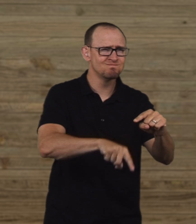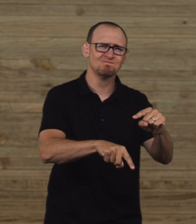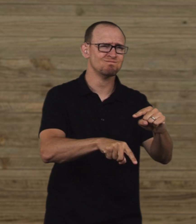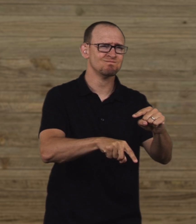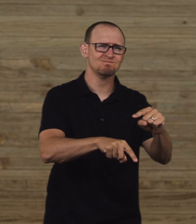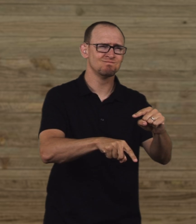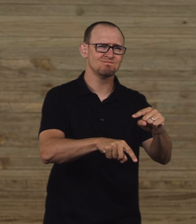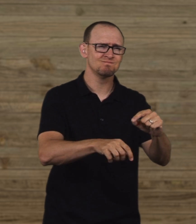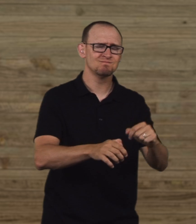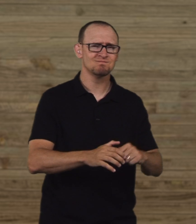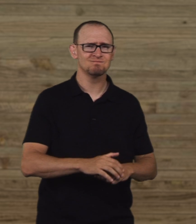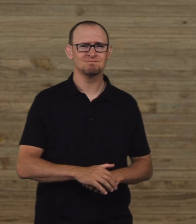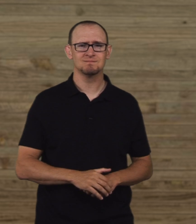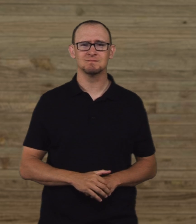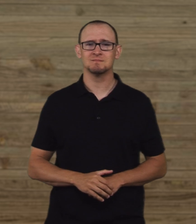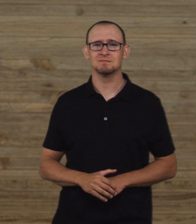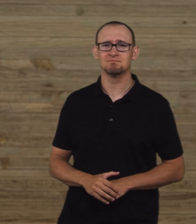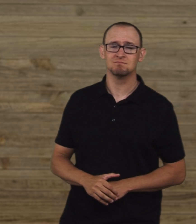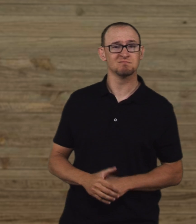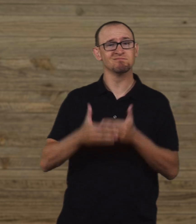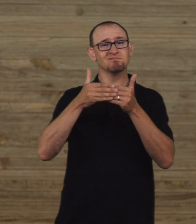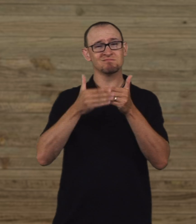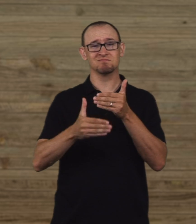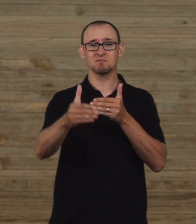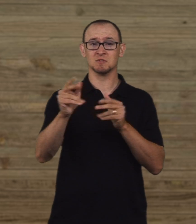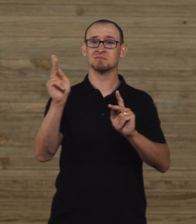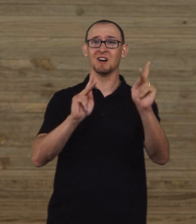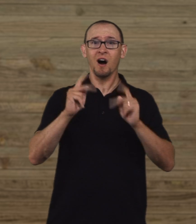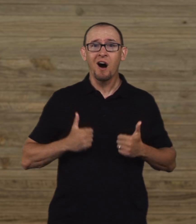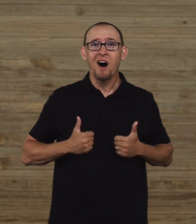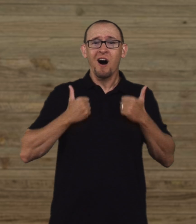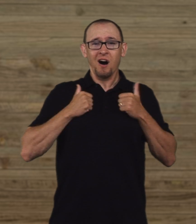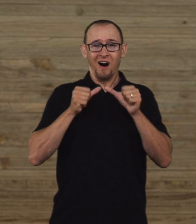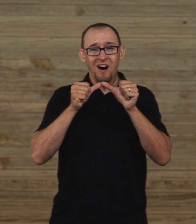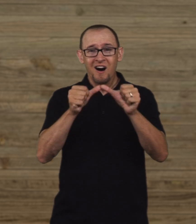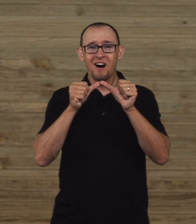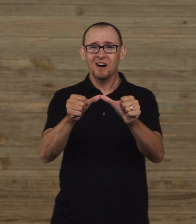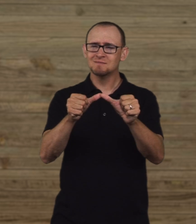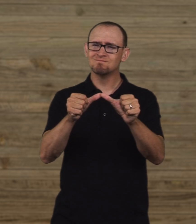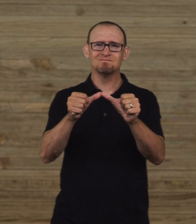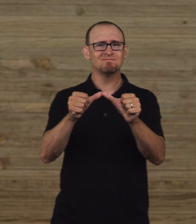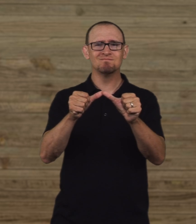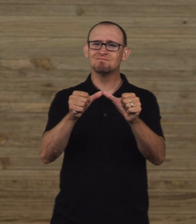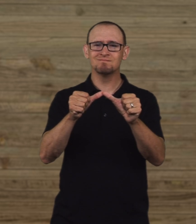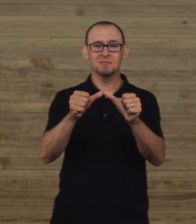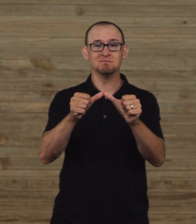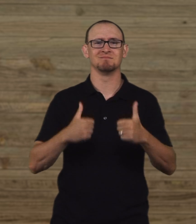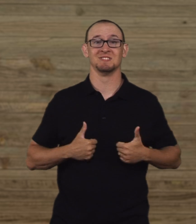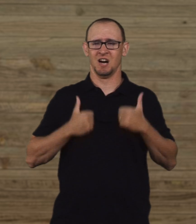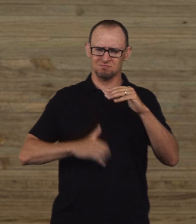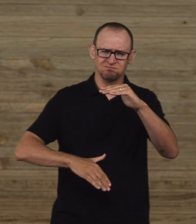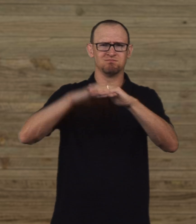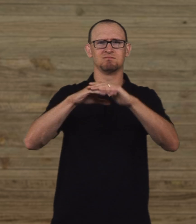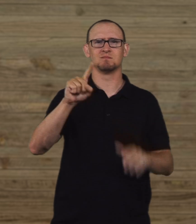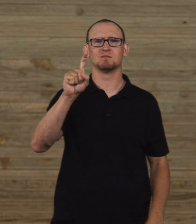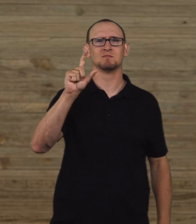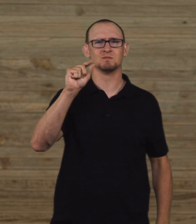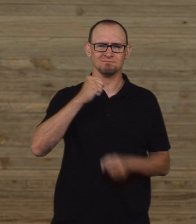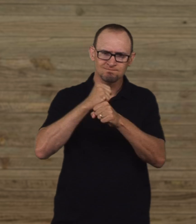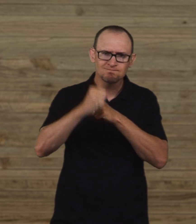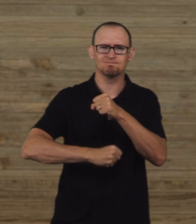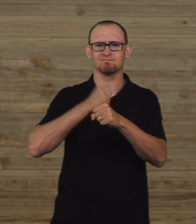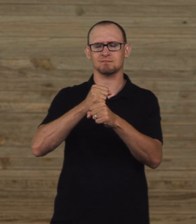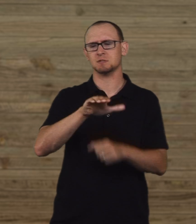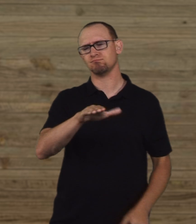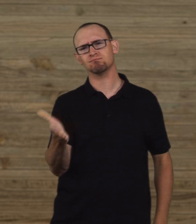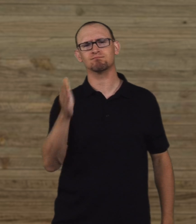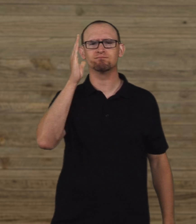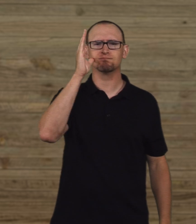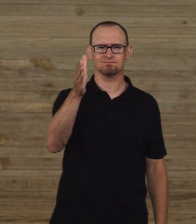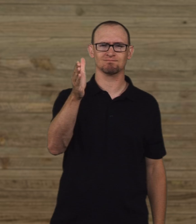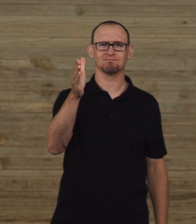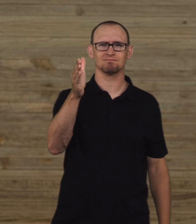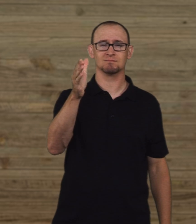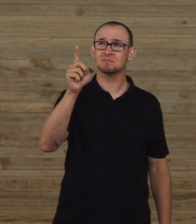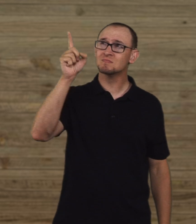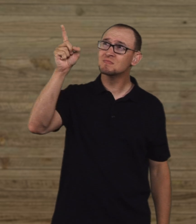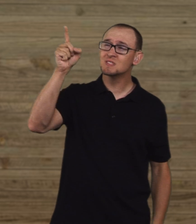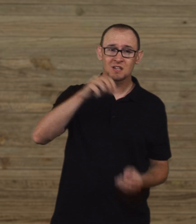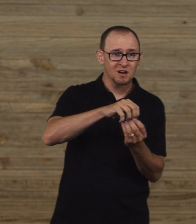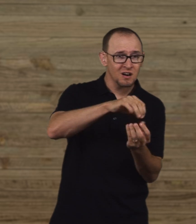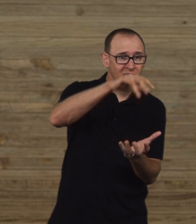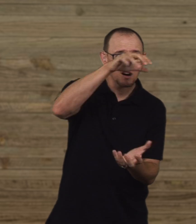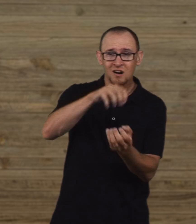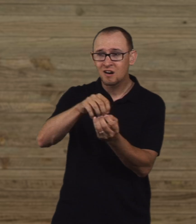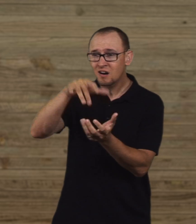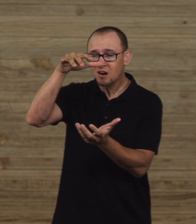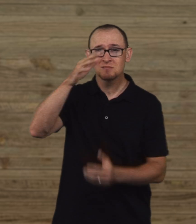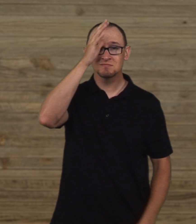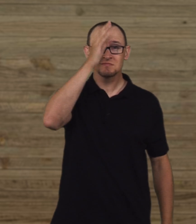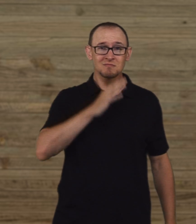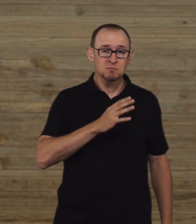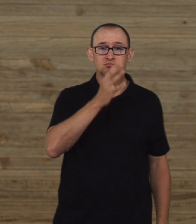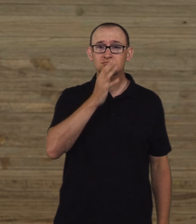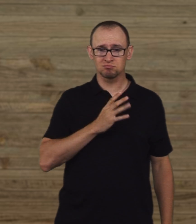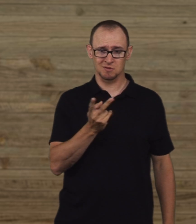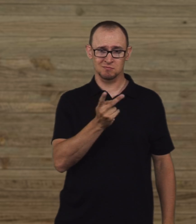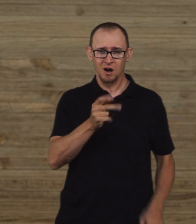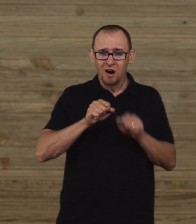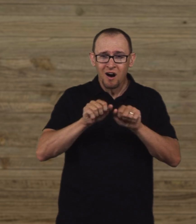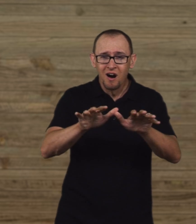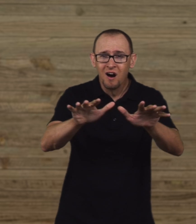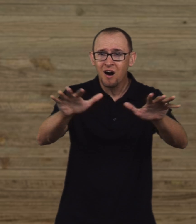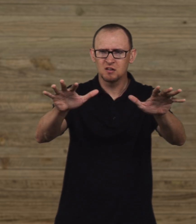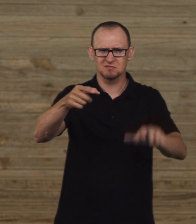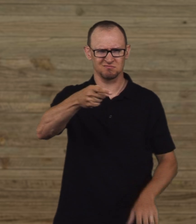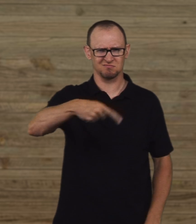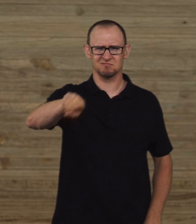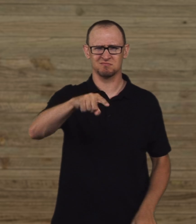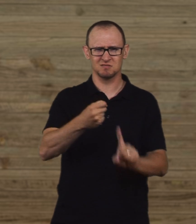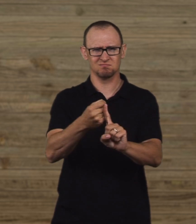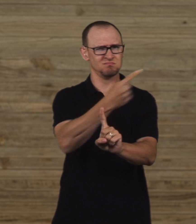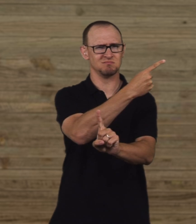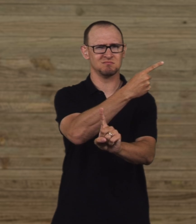And the LORD regretted that He had made man on the earth, and He was grieved in His heart.